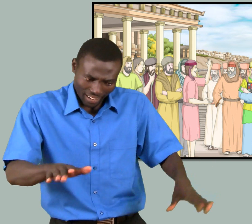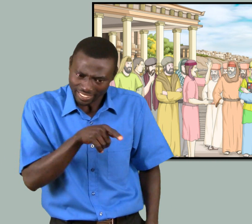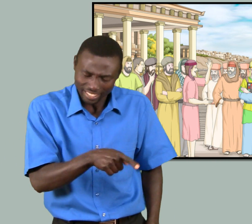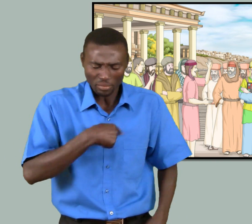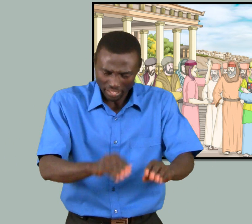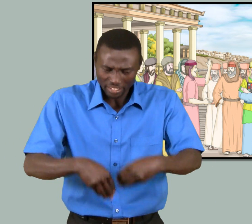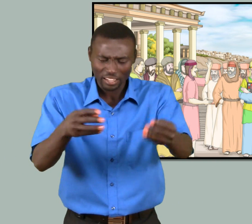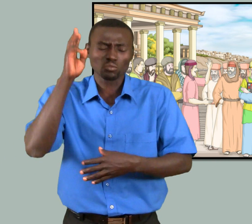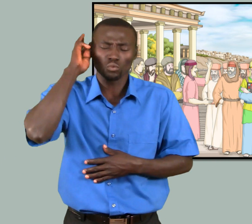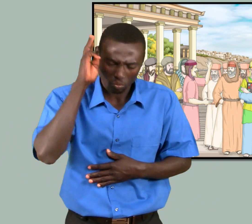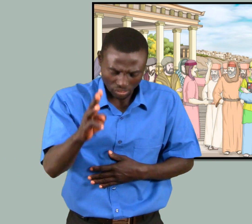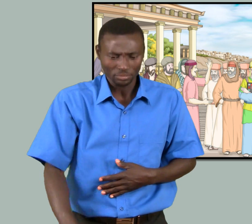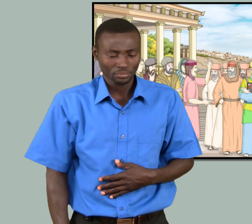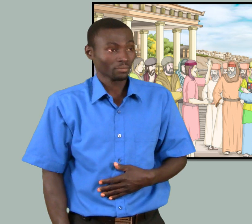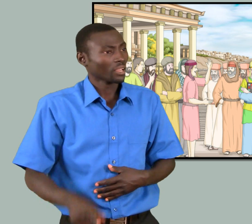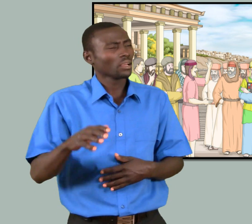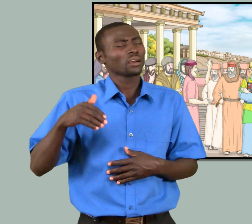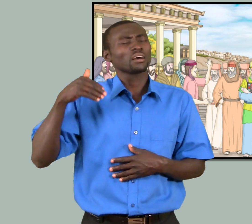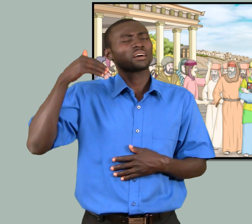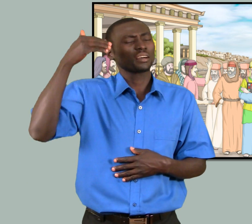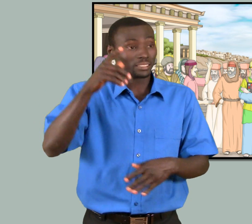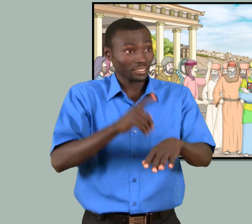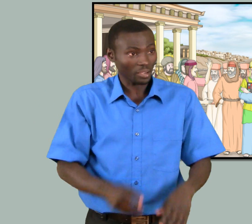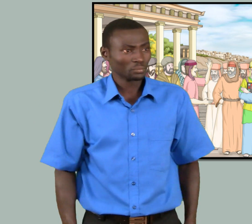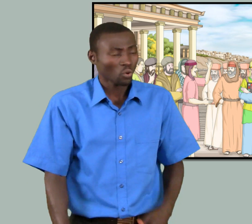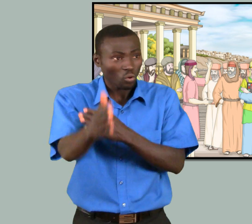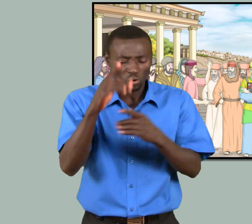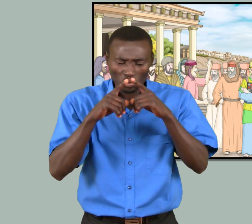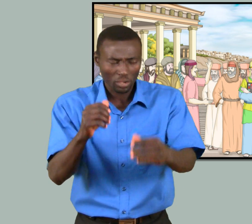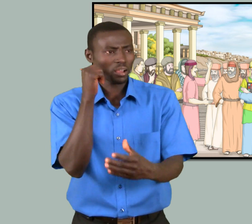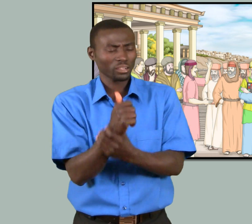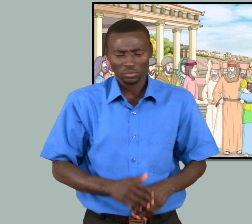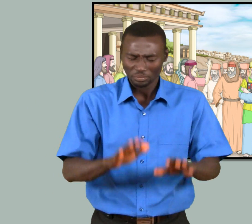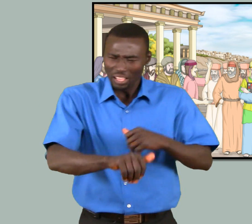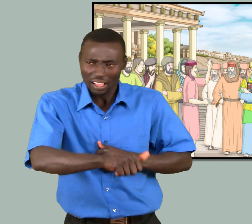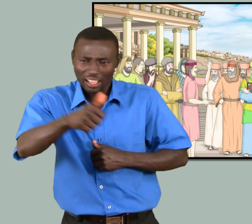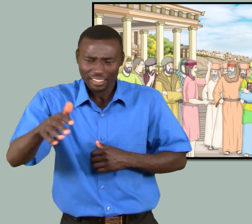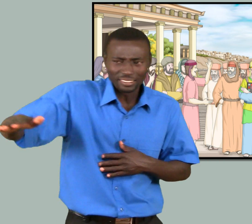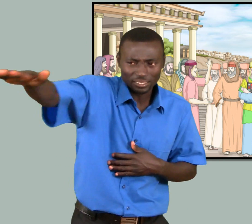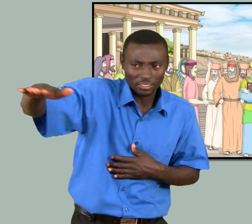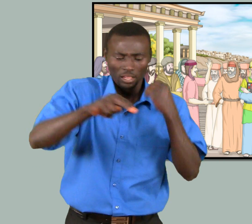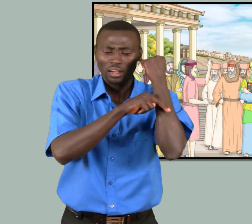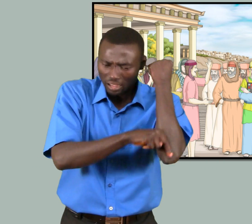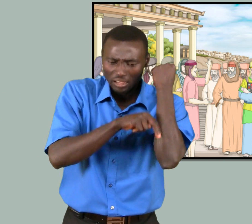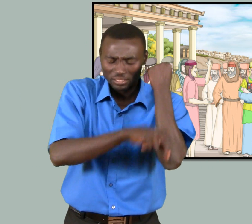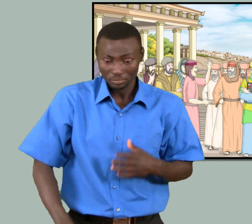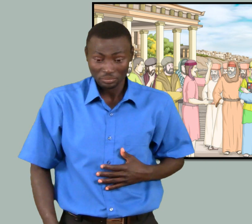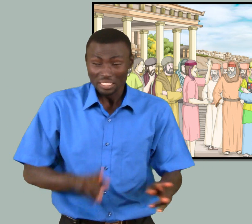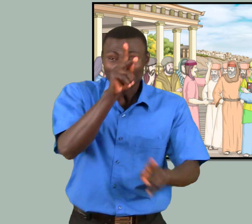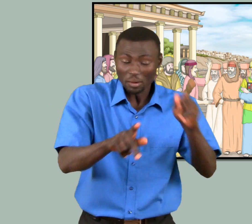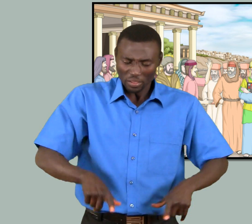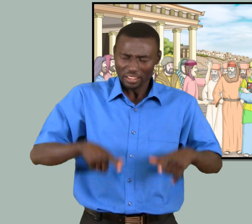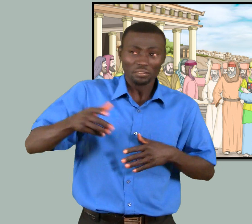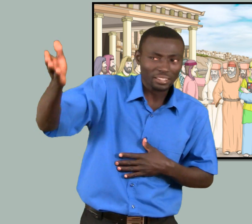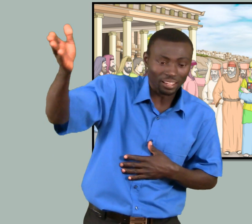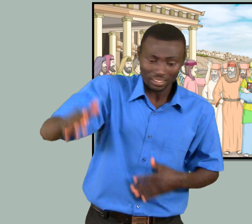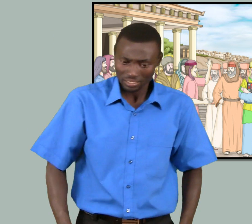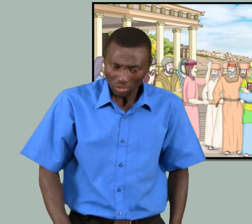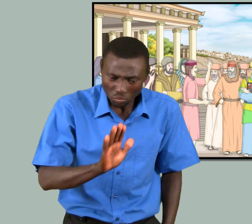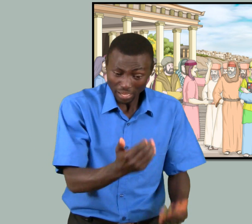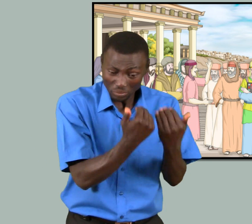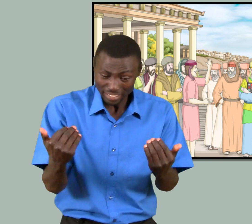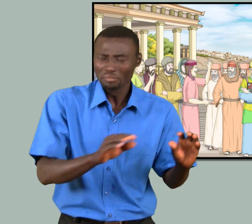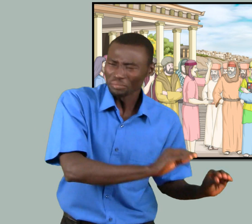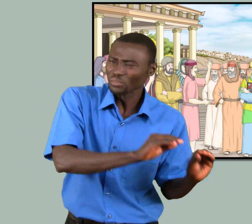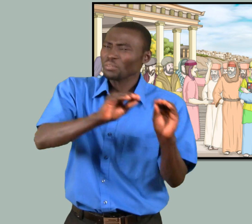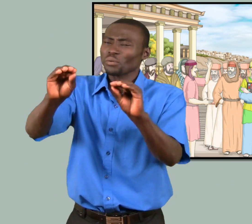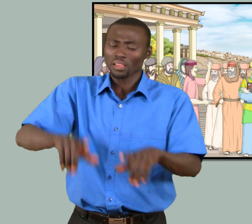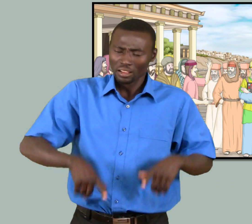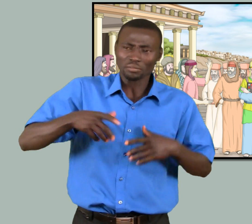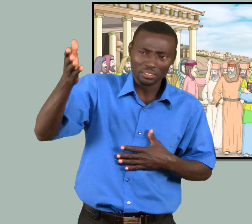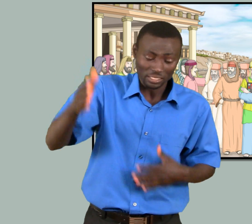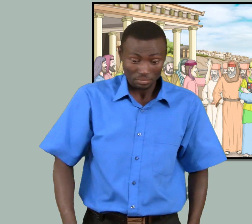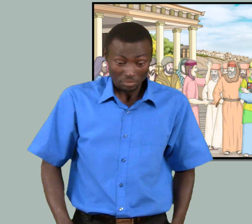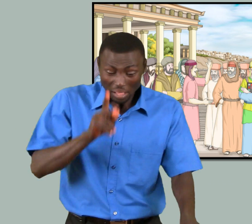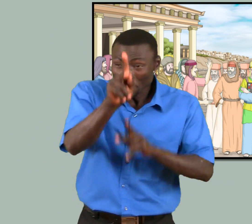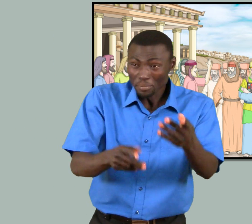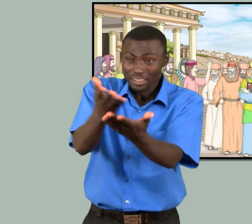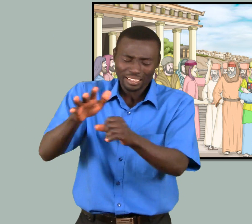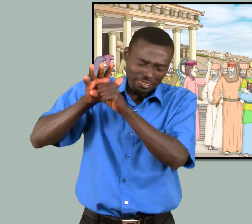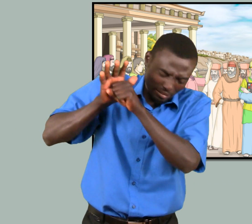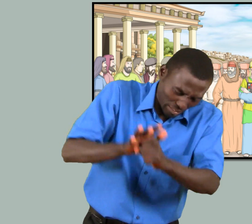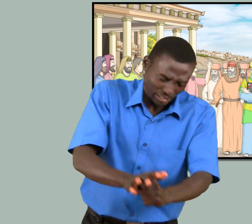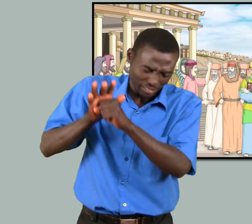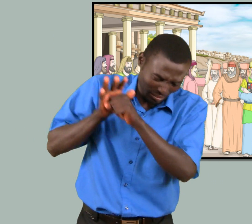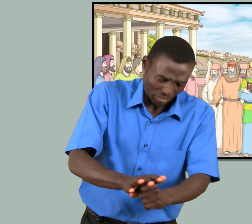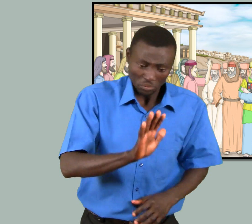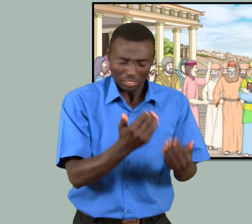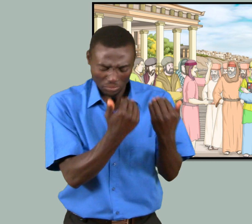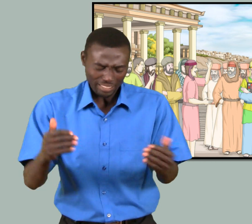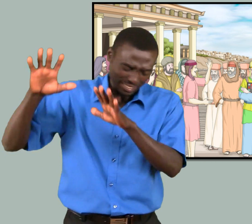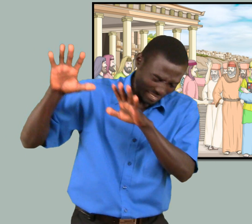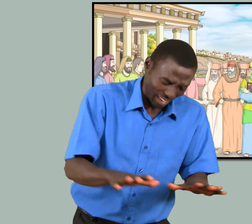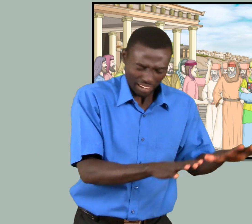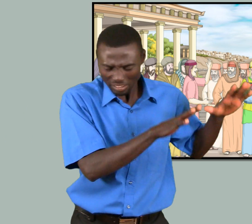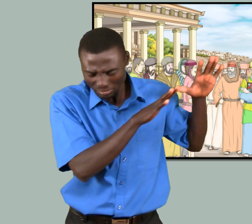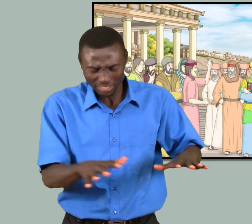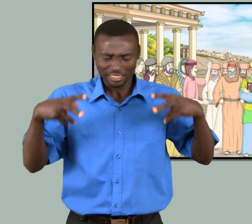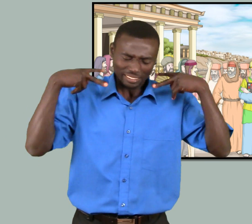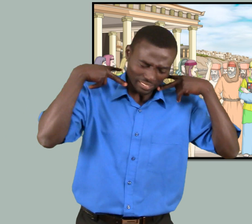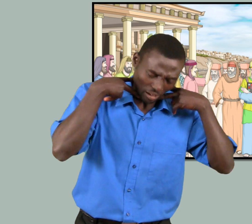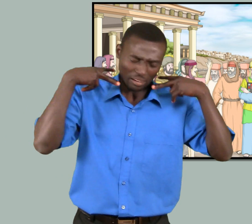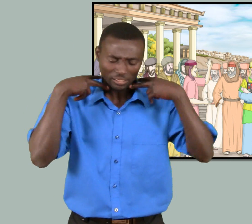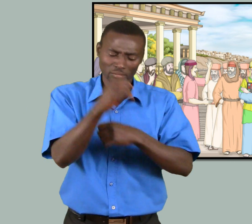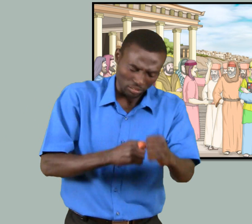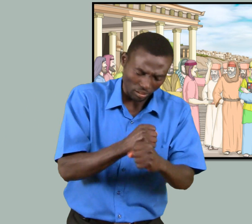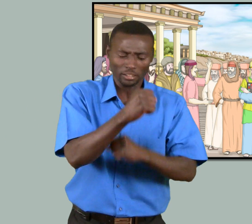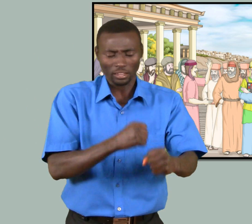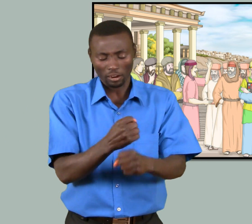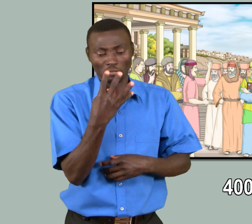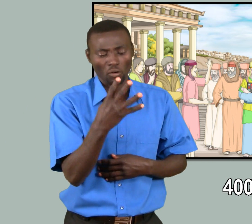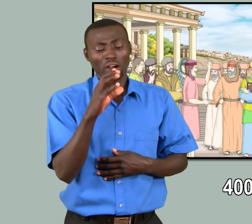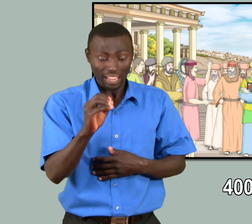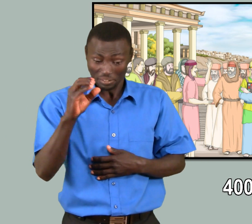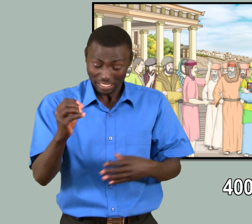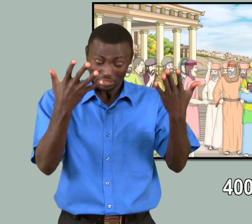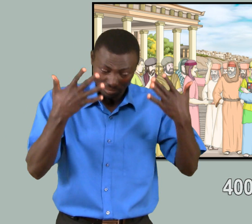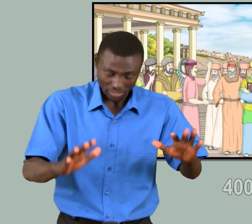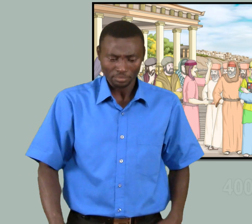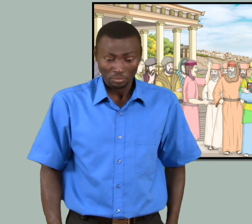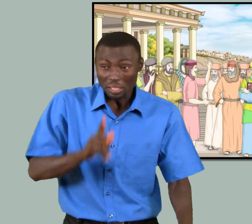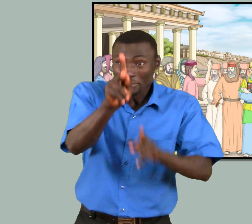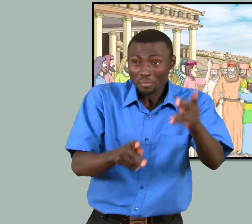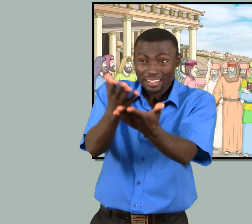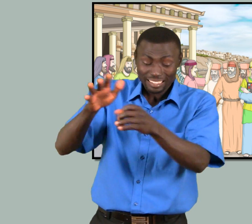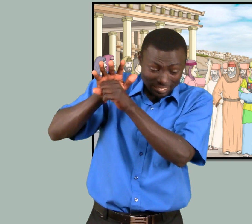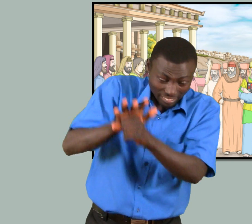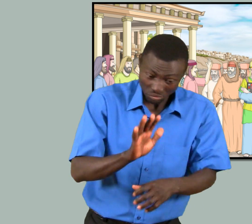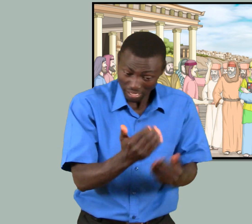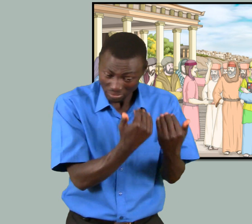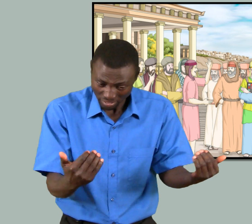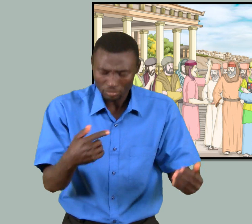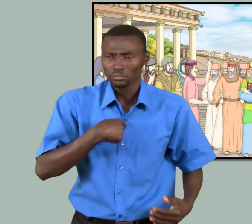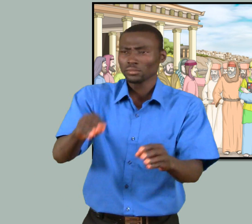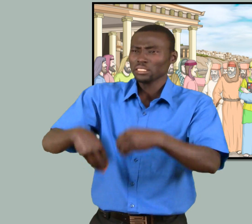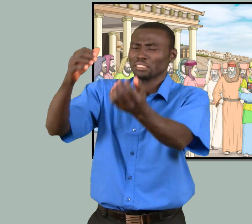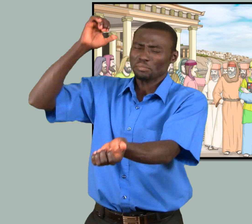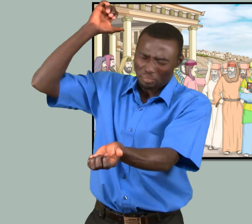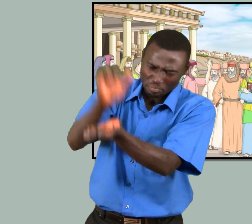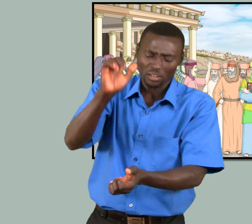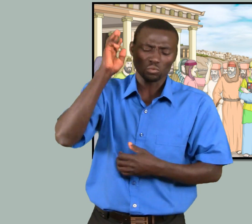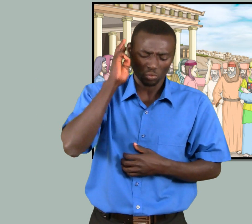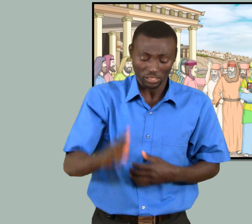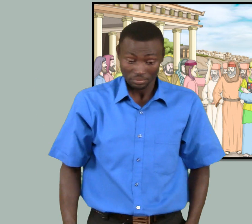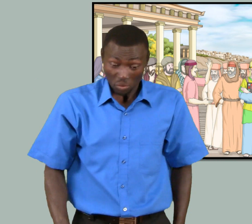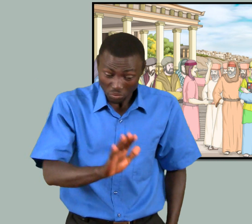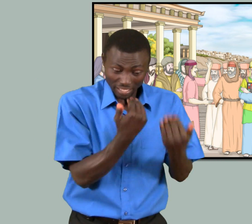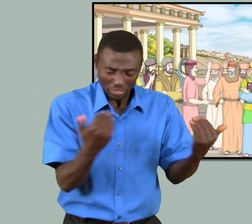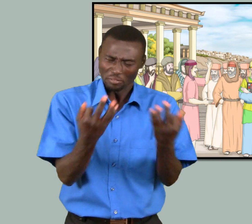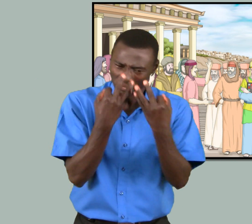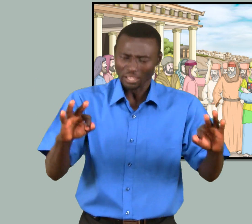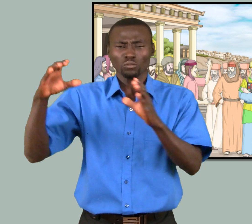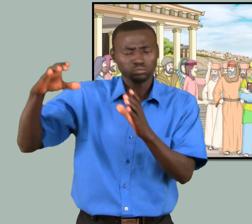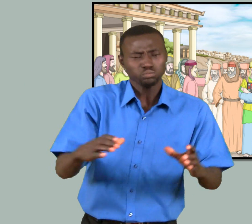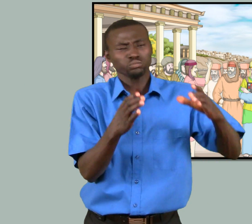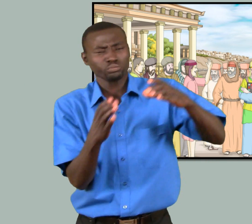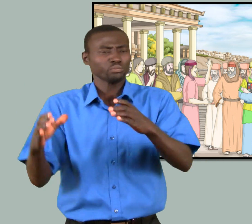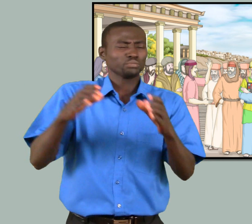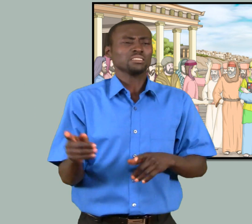God told him that his descendants would be foreigners in a strange land, and that they would be enslaved and mistreated four hundred years.